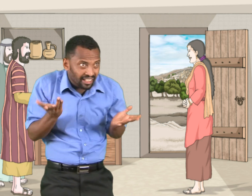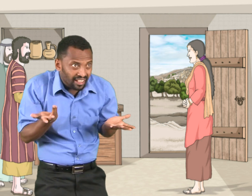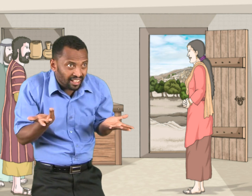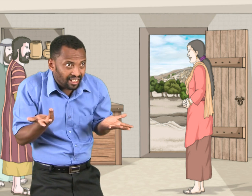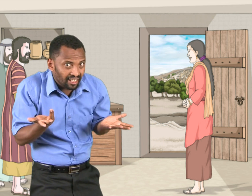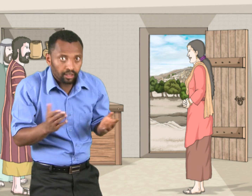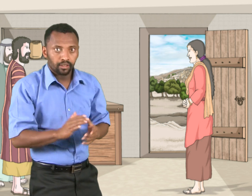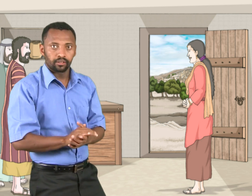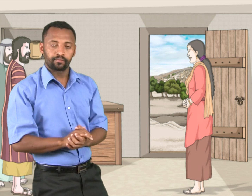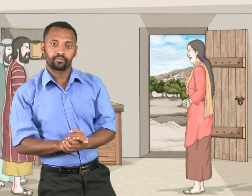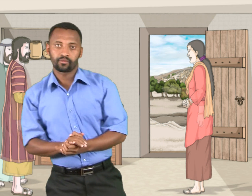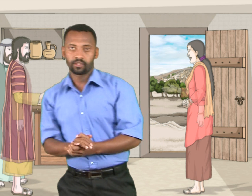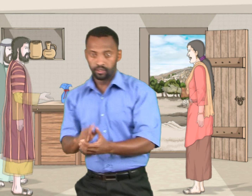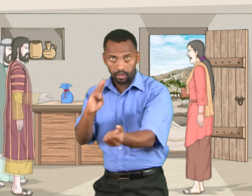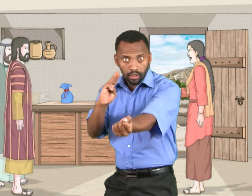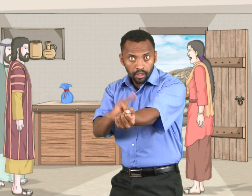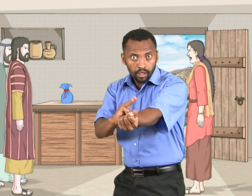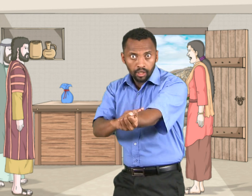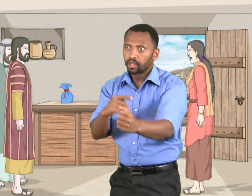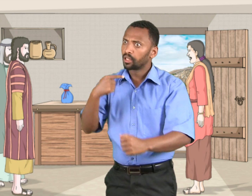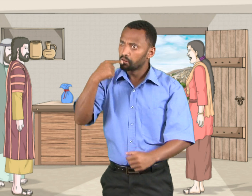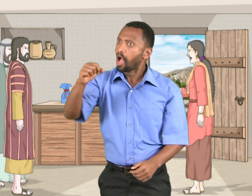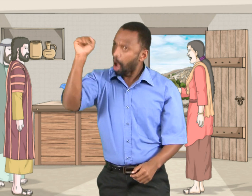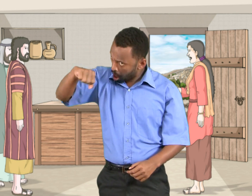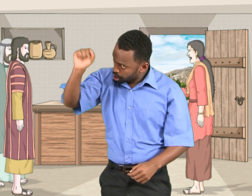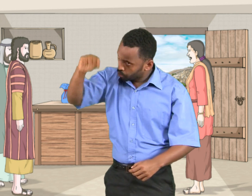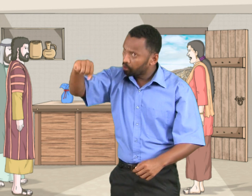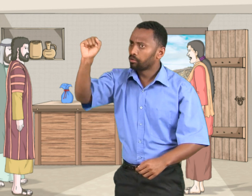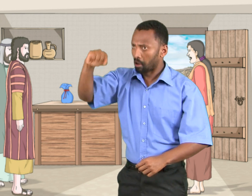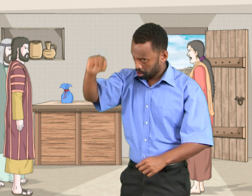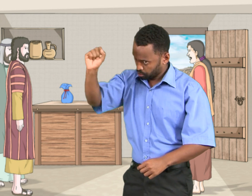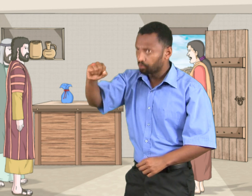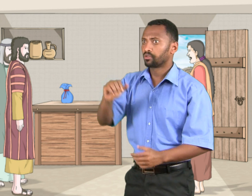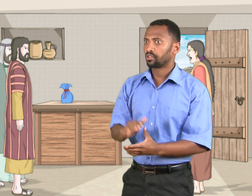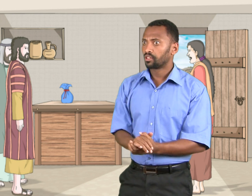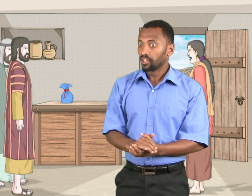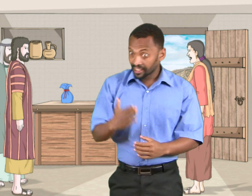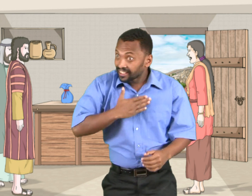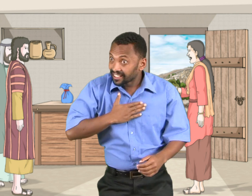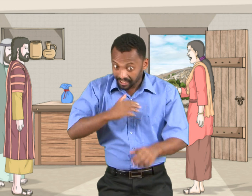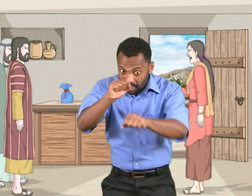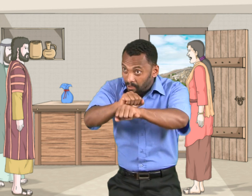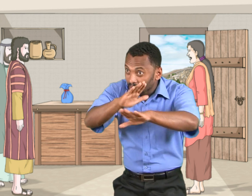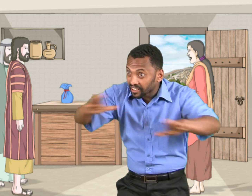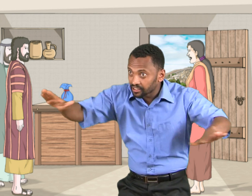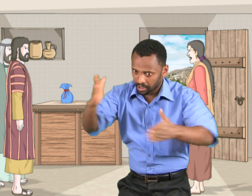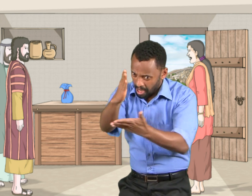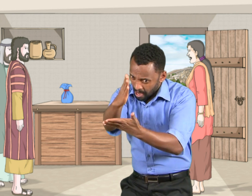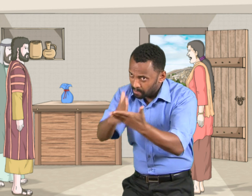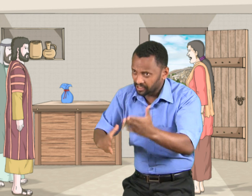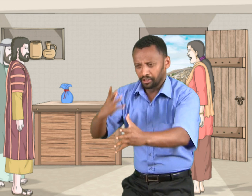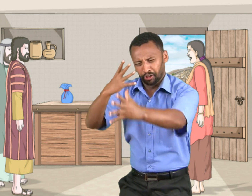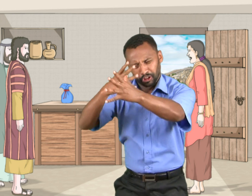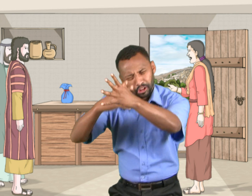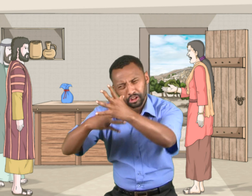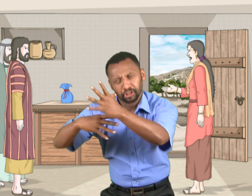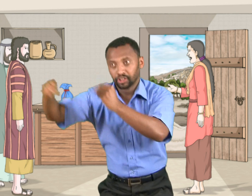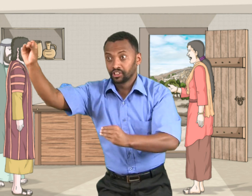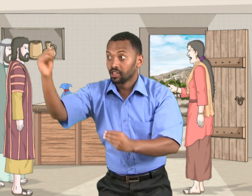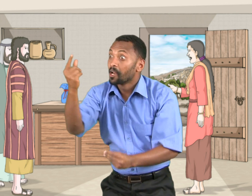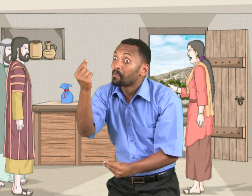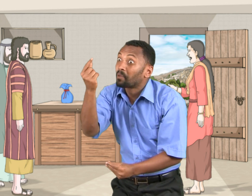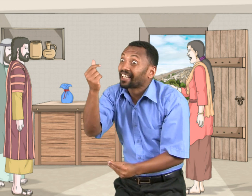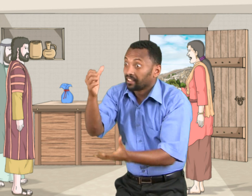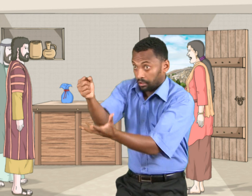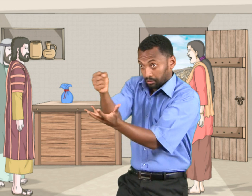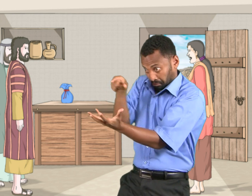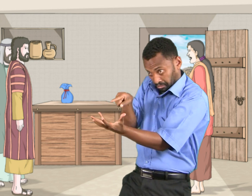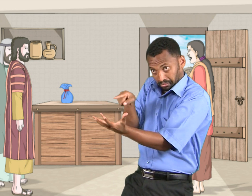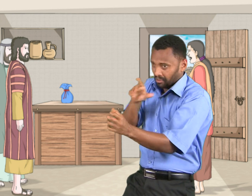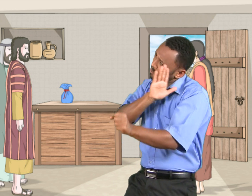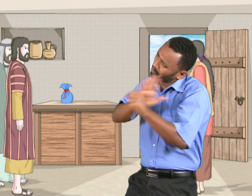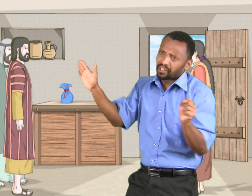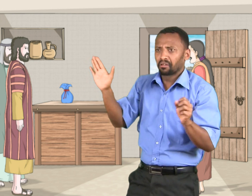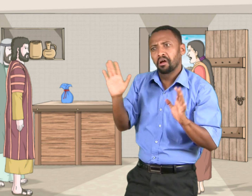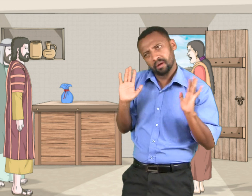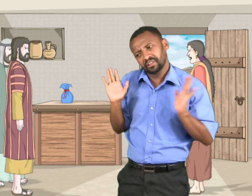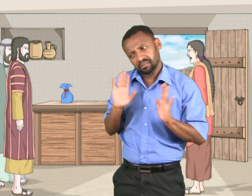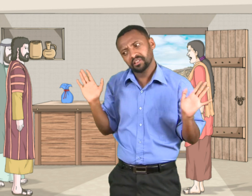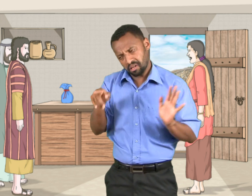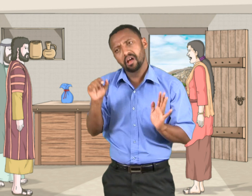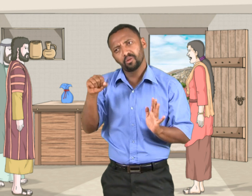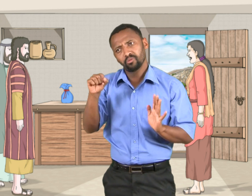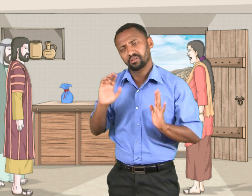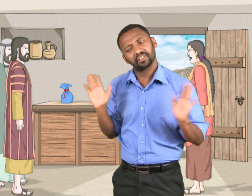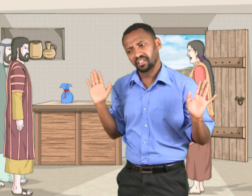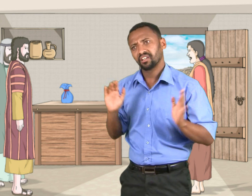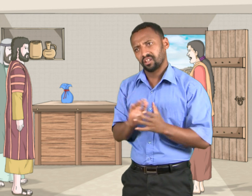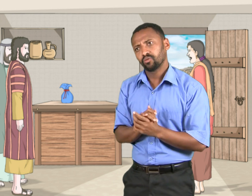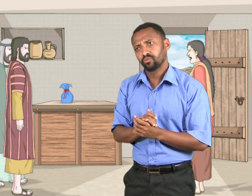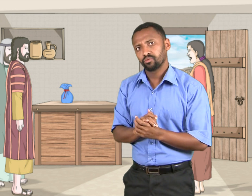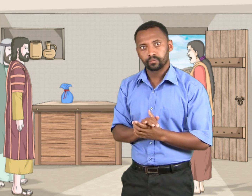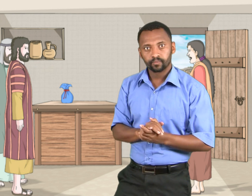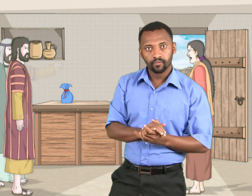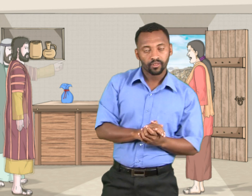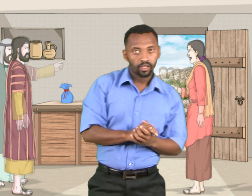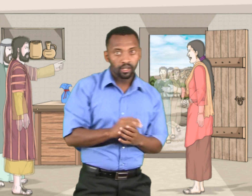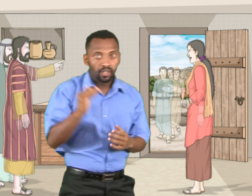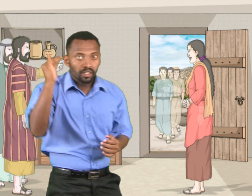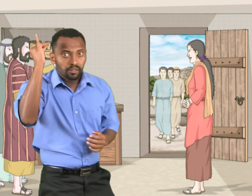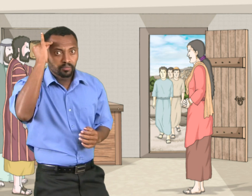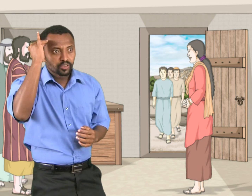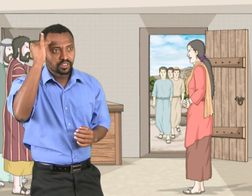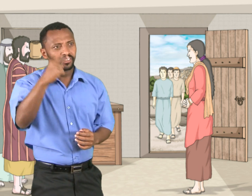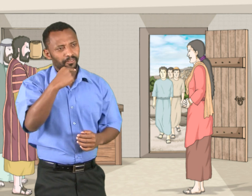“How could you agree to test the Spirit of the Lord?” Peter replied.